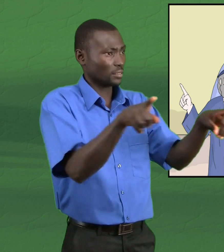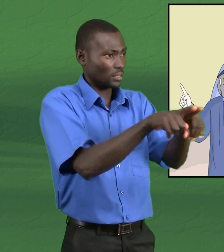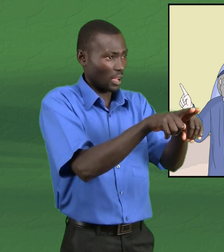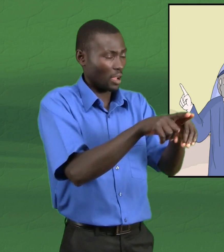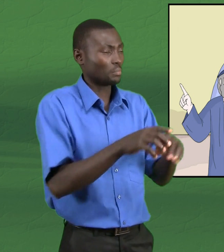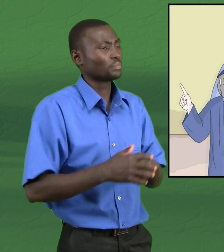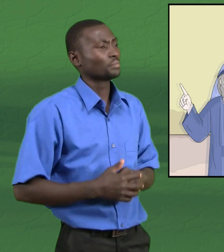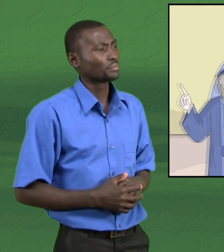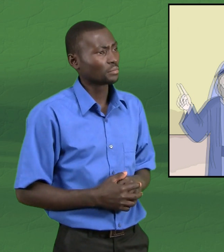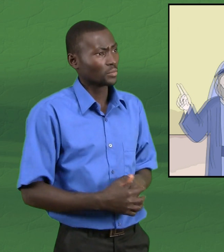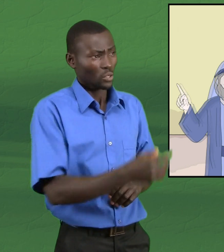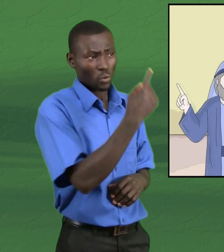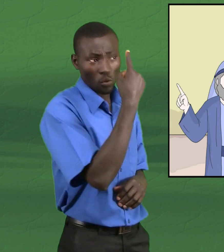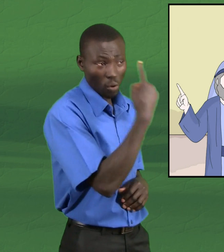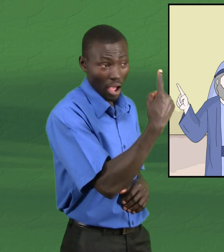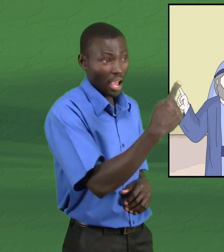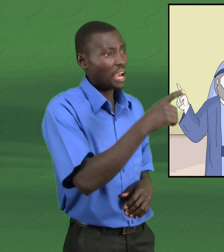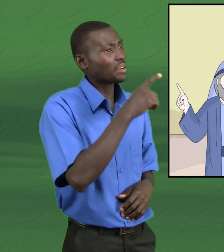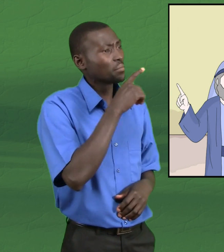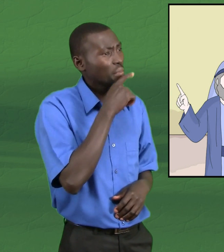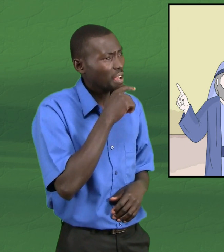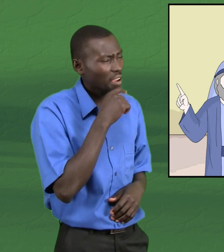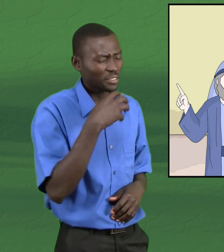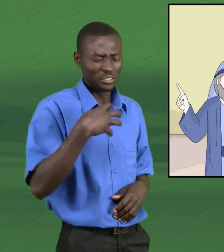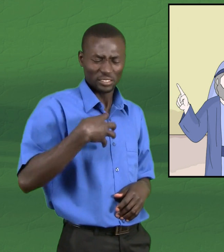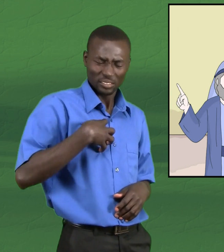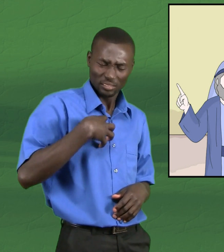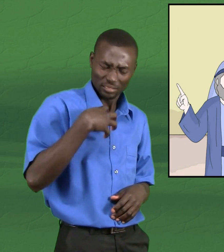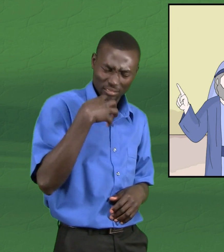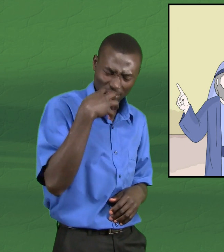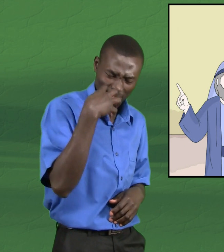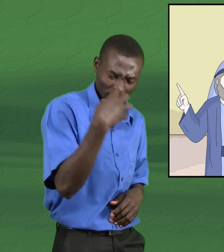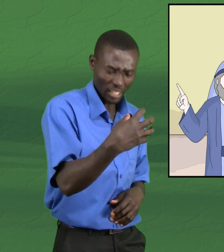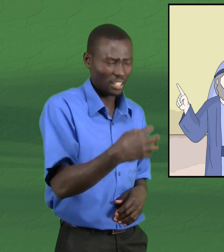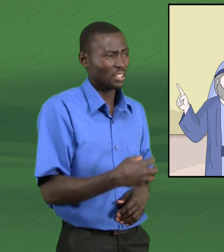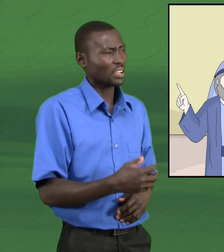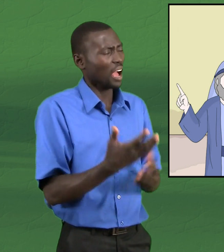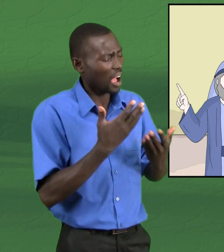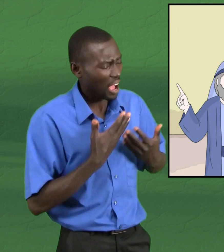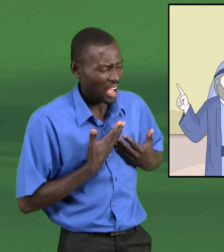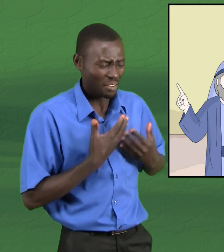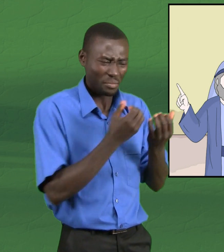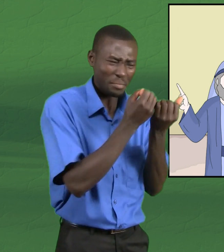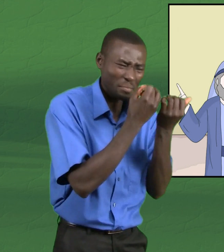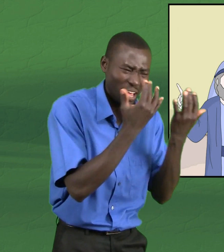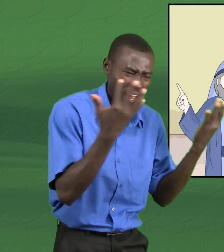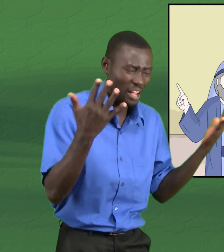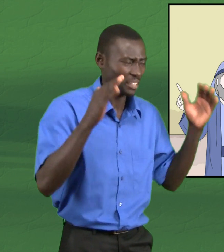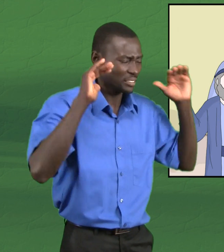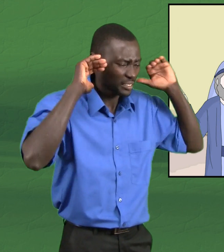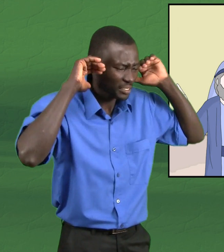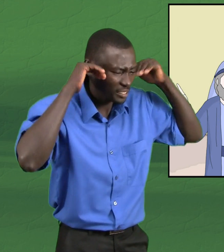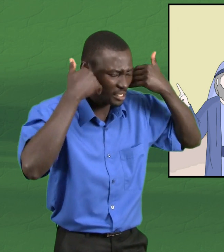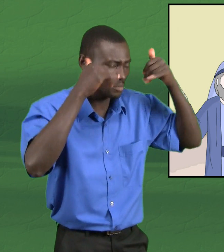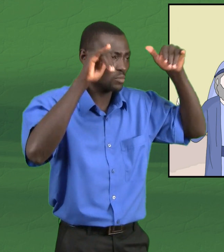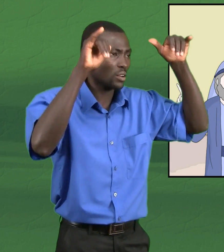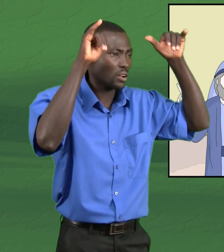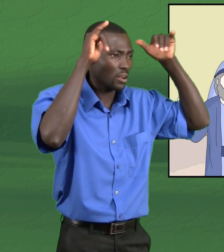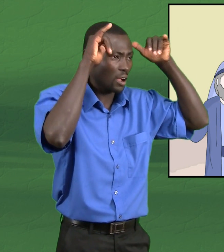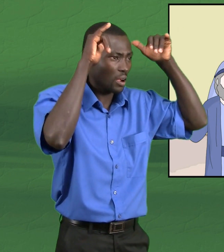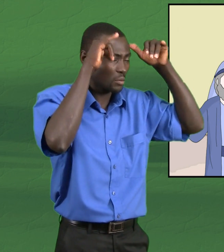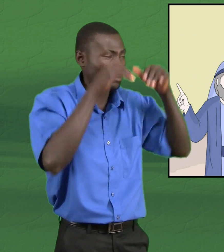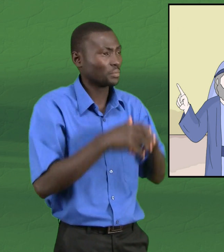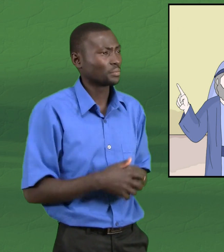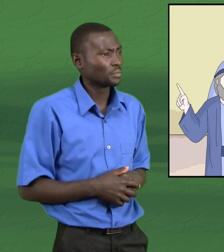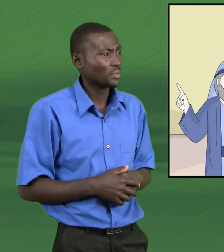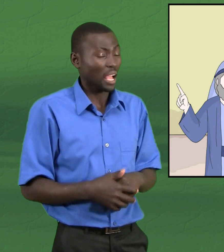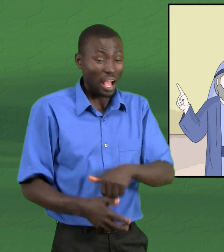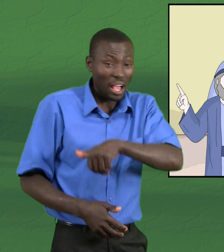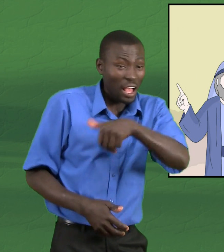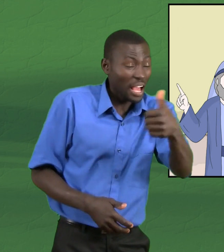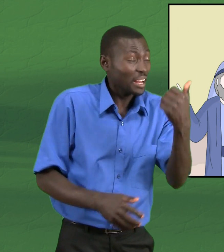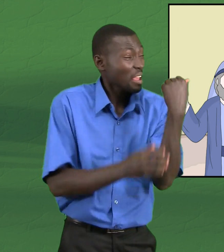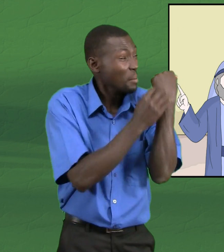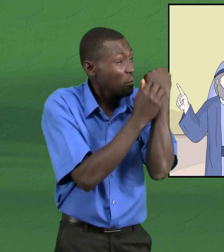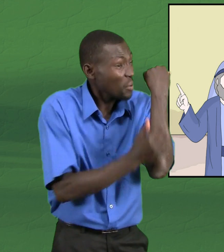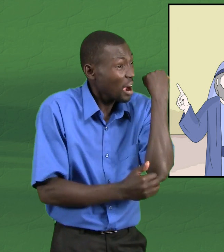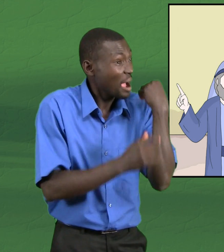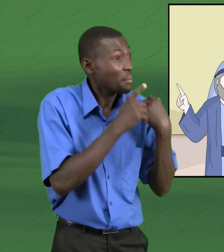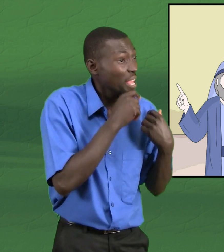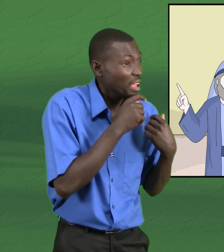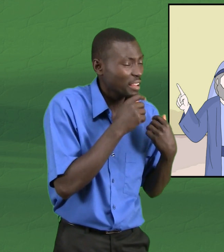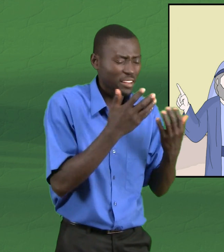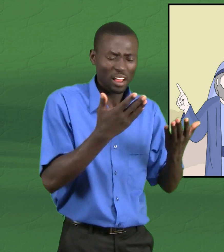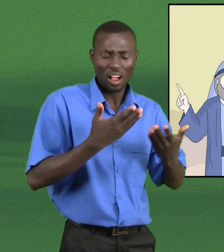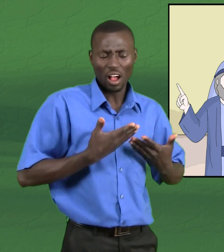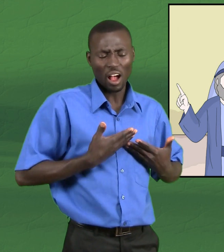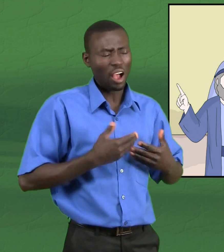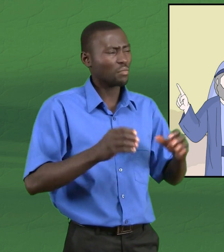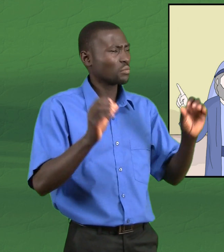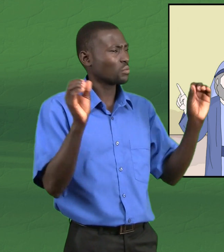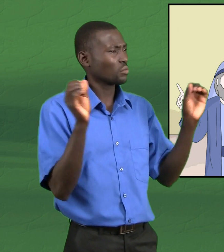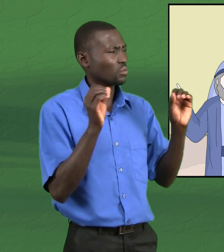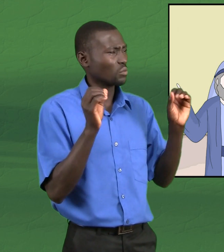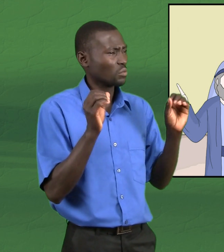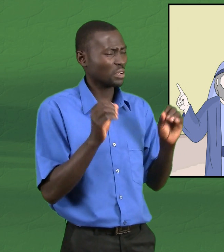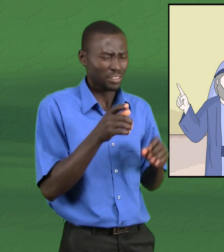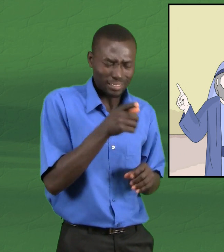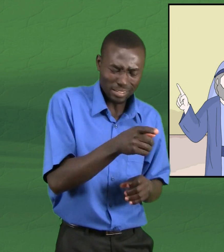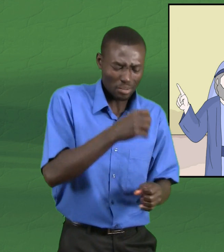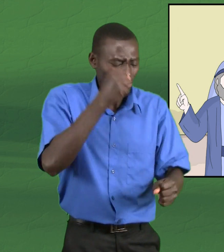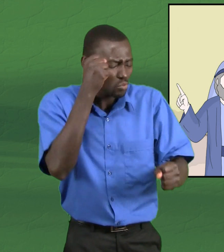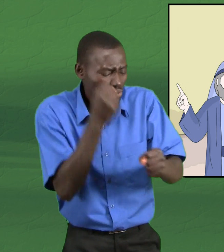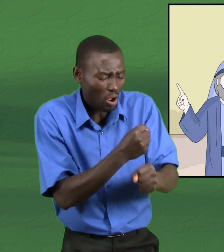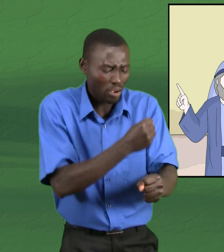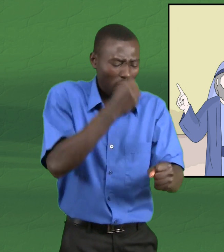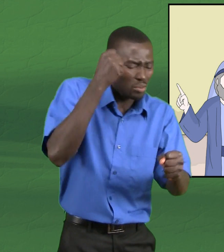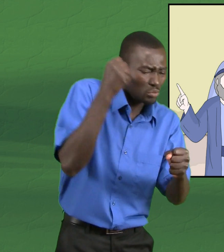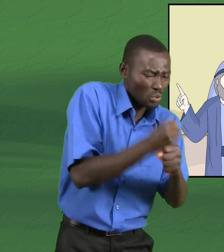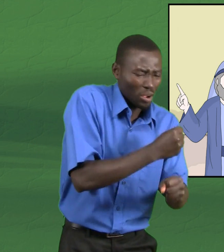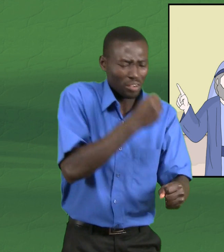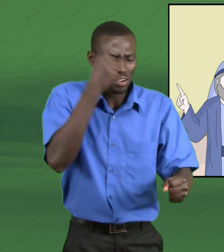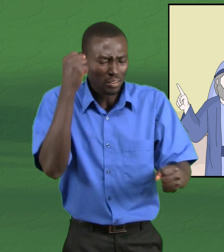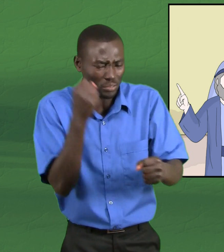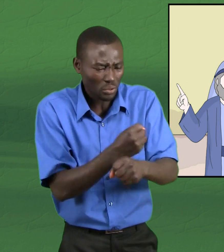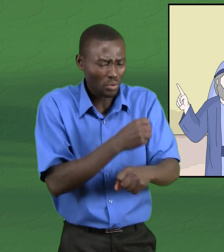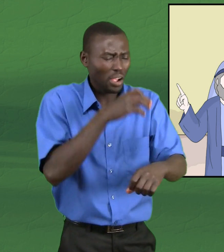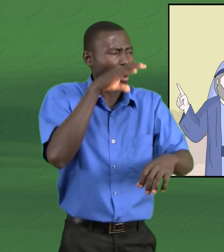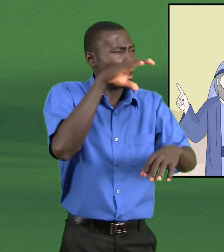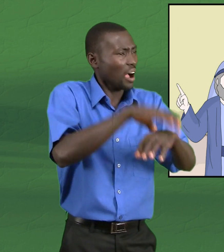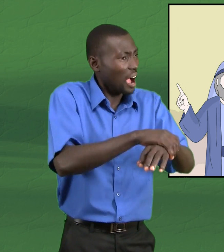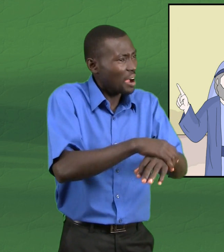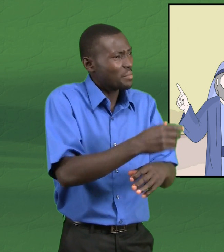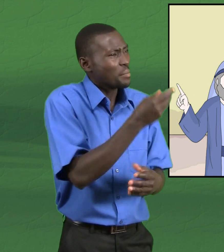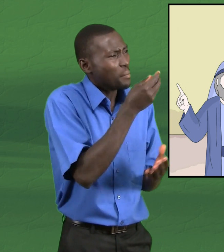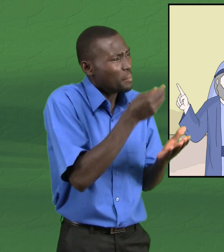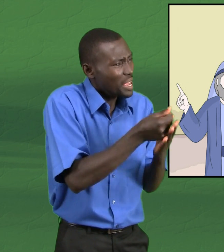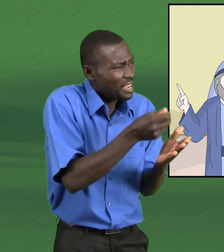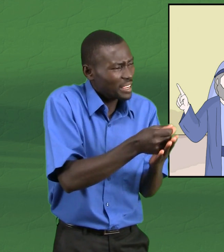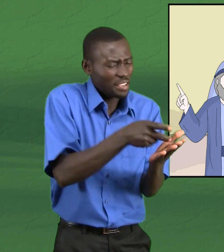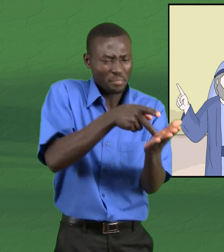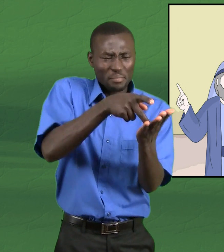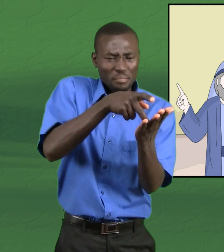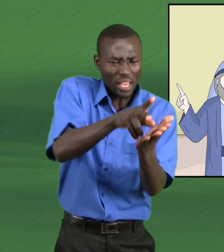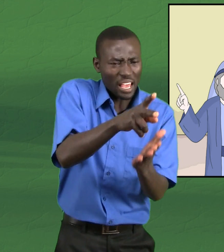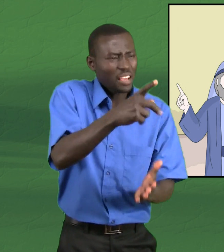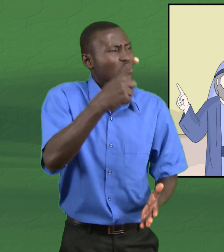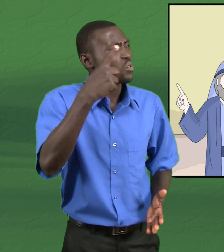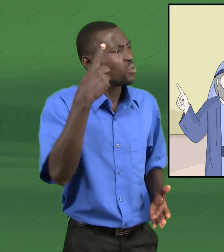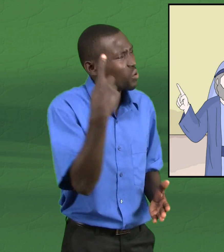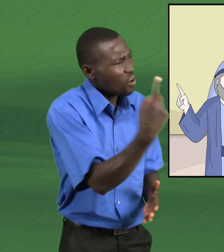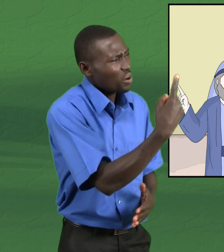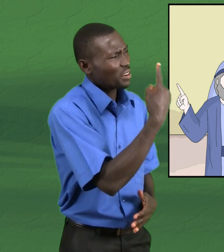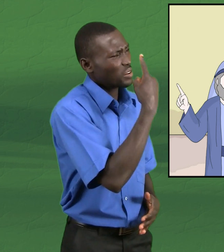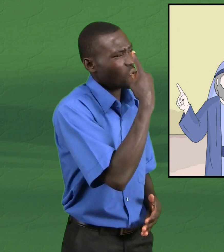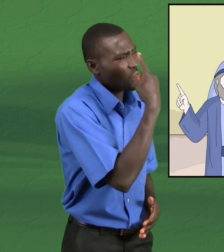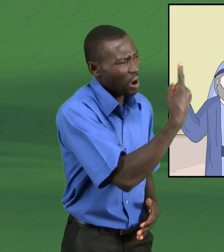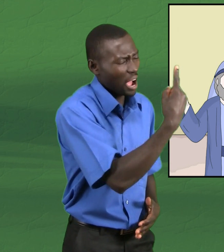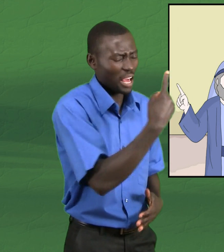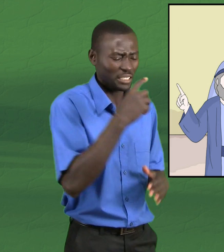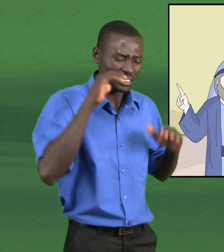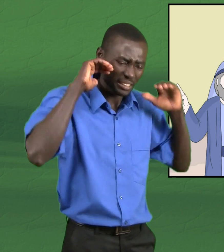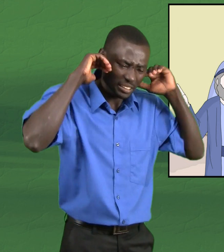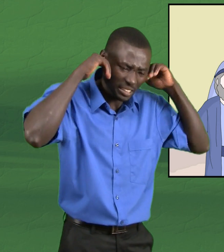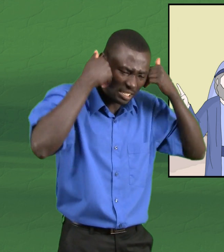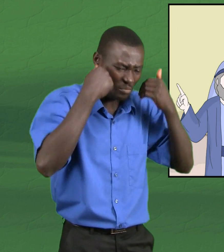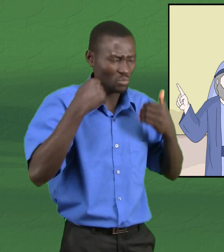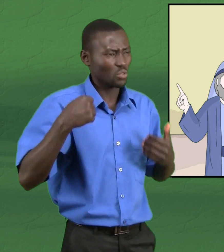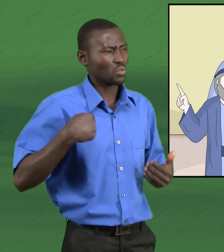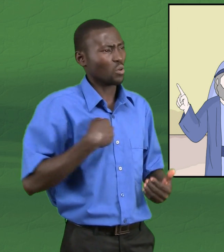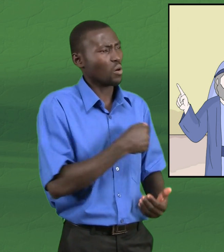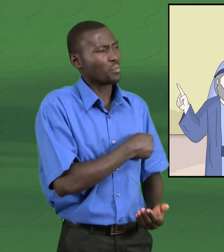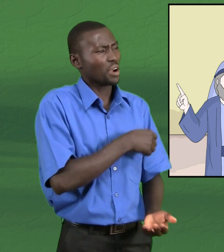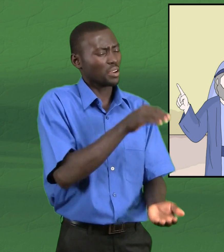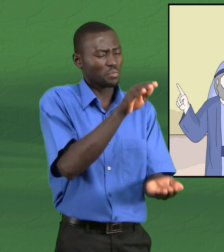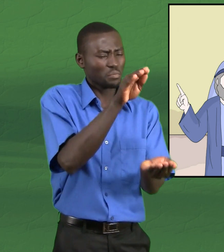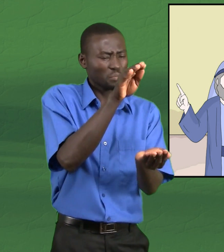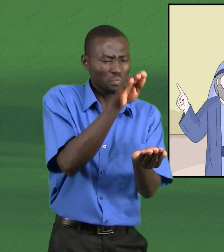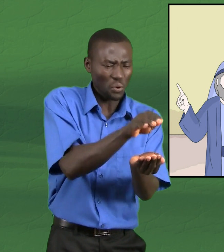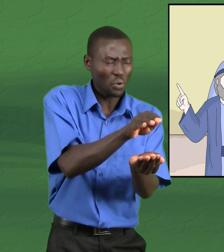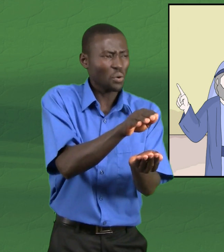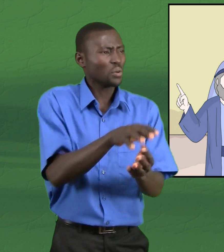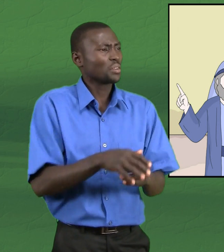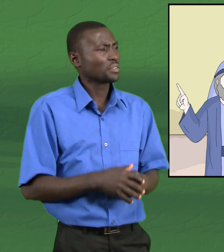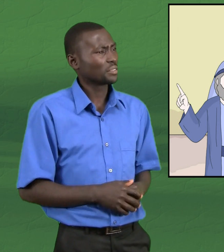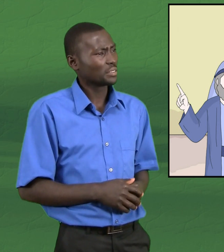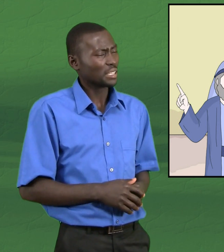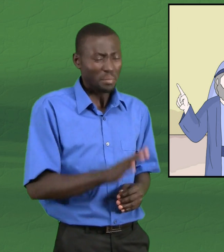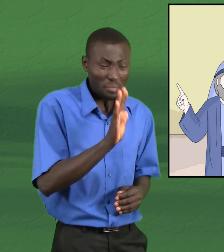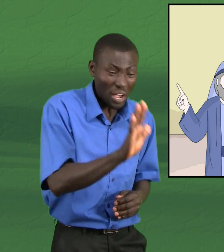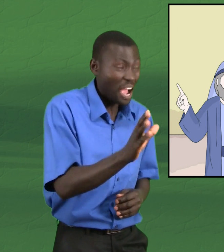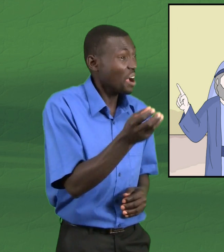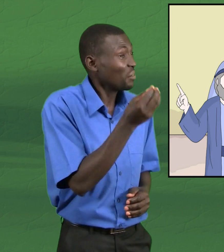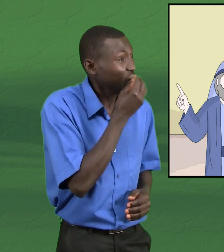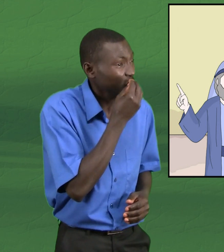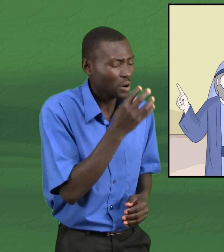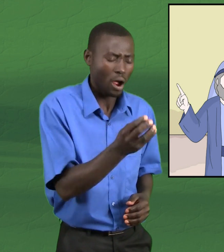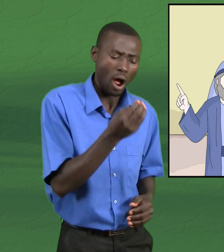The rich man had a great number of sheep and cattle, but the poor man had nothing except one small ewe lamb that he had bought.